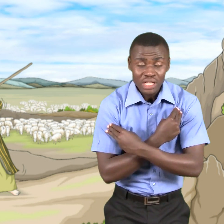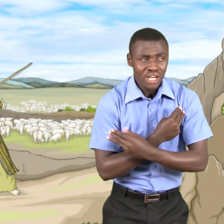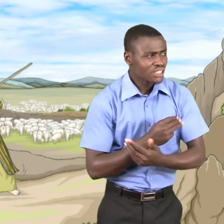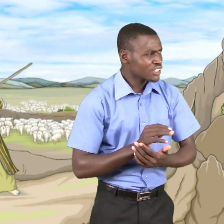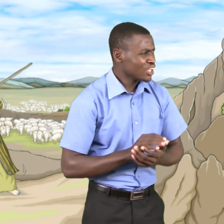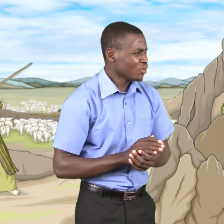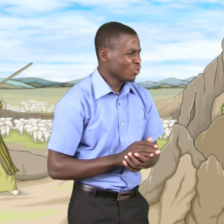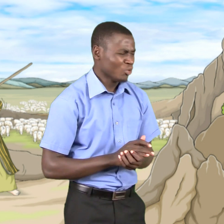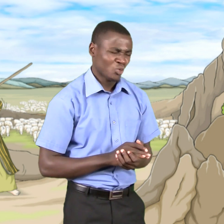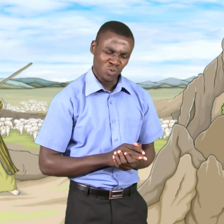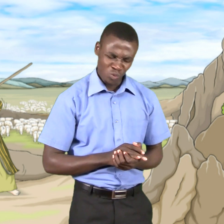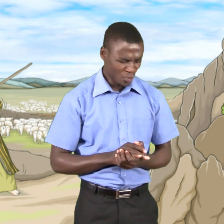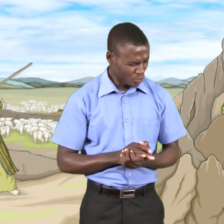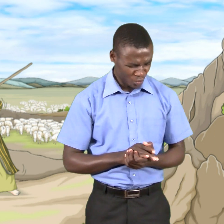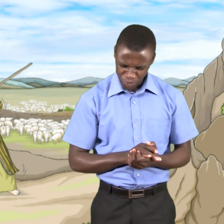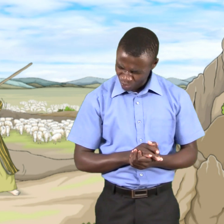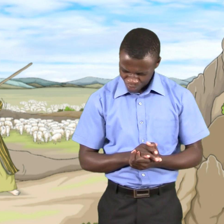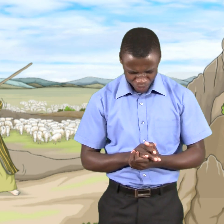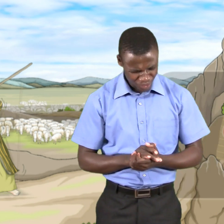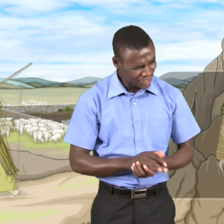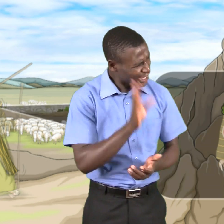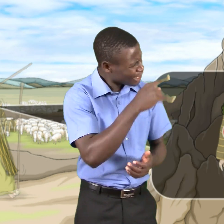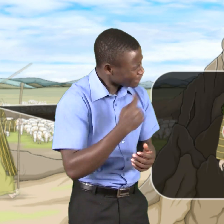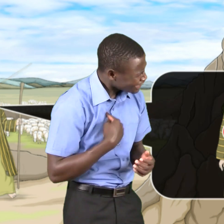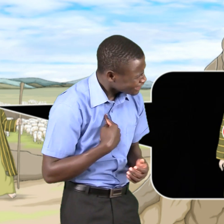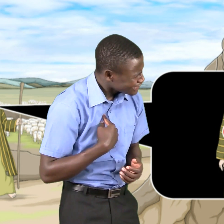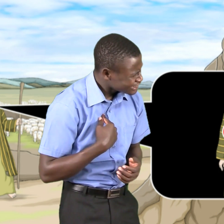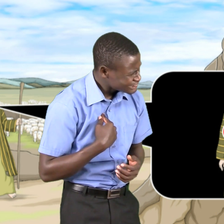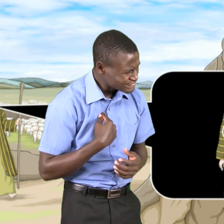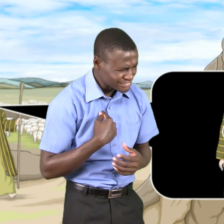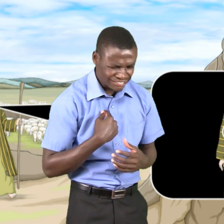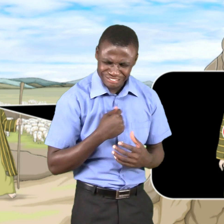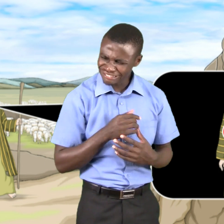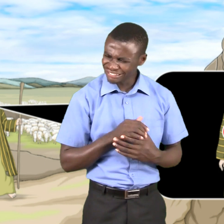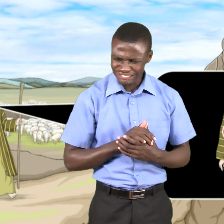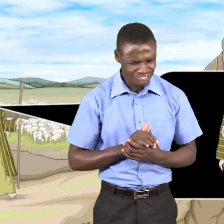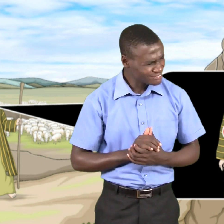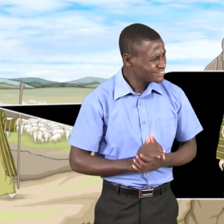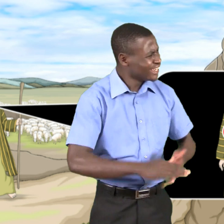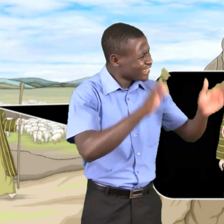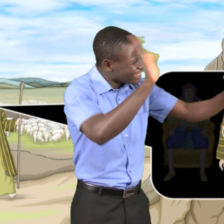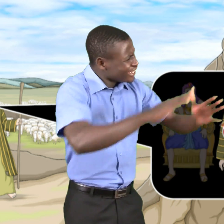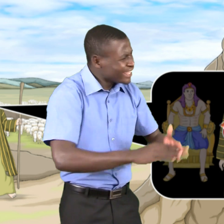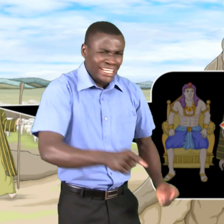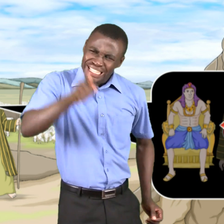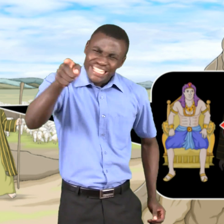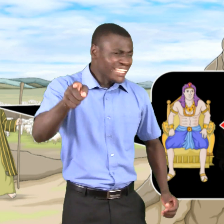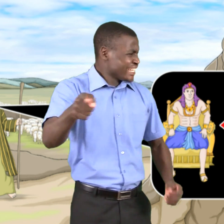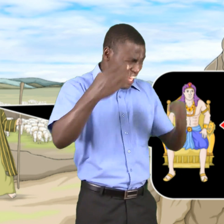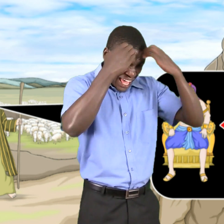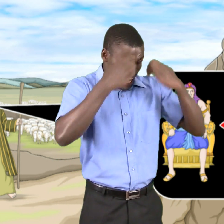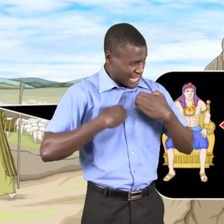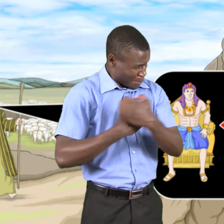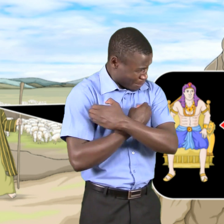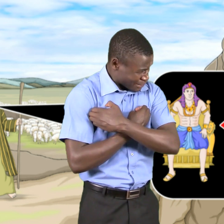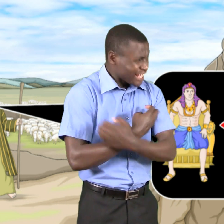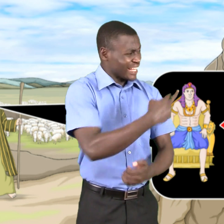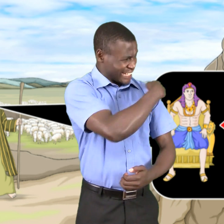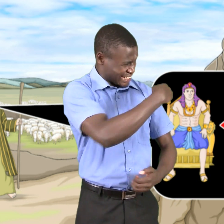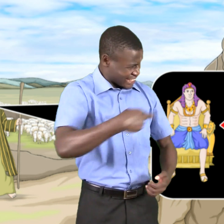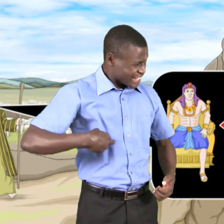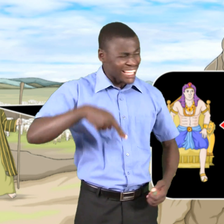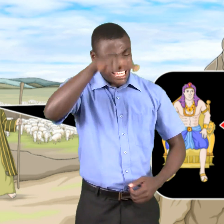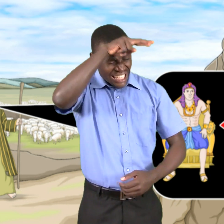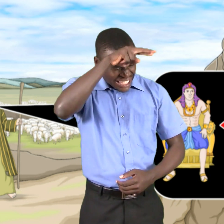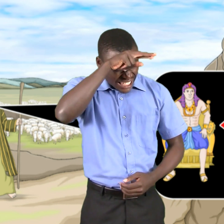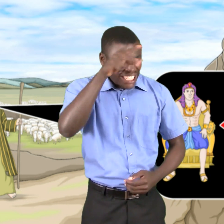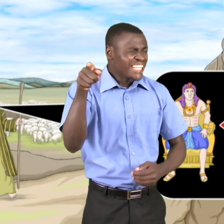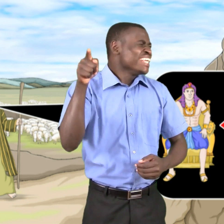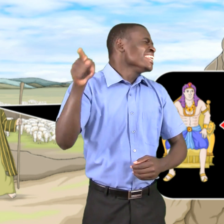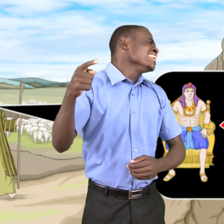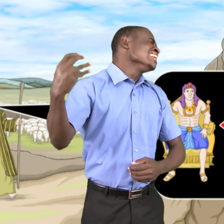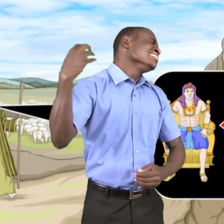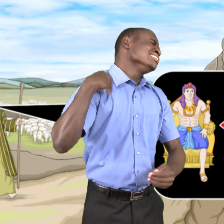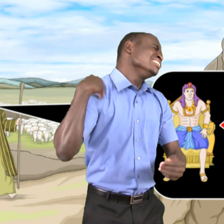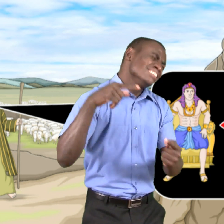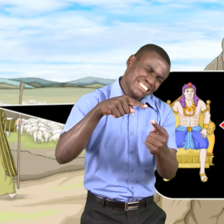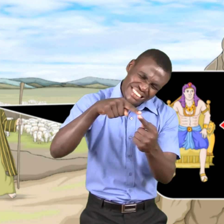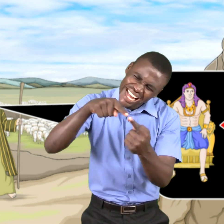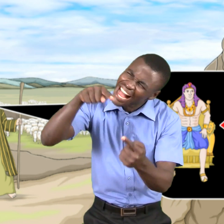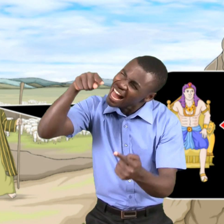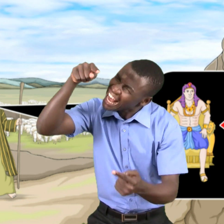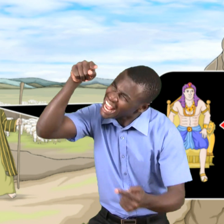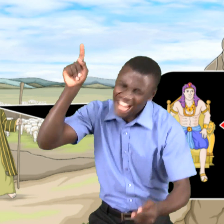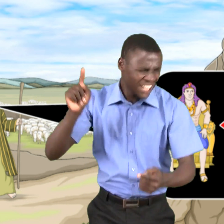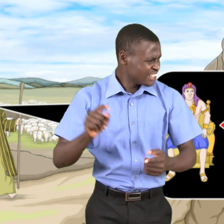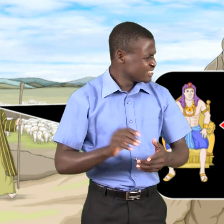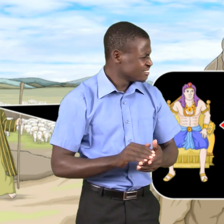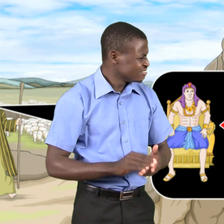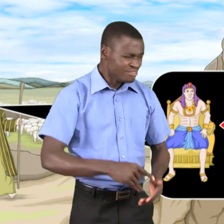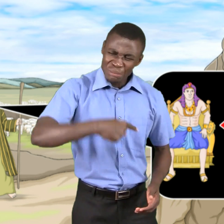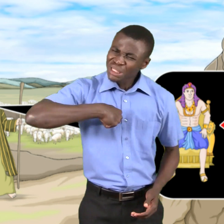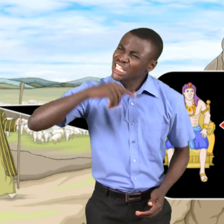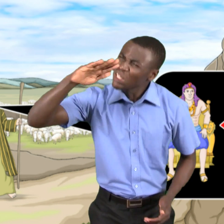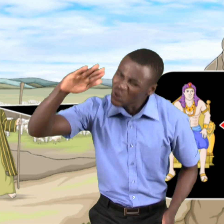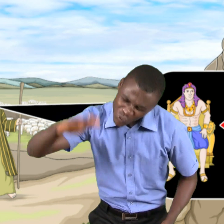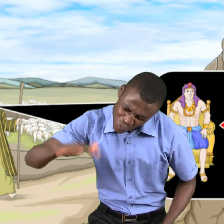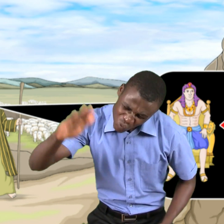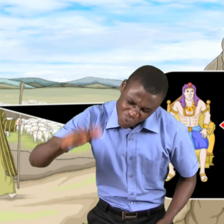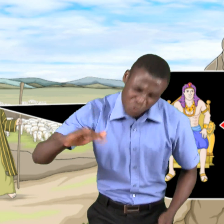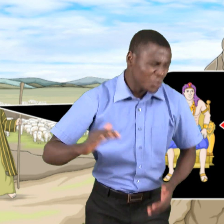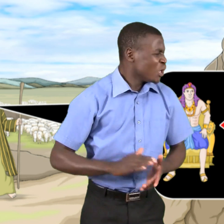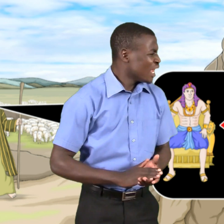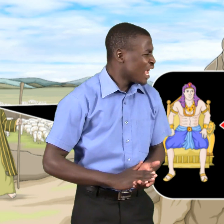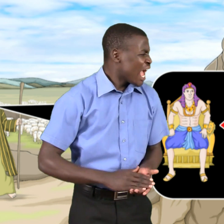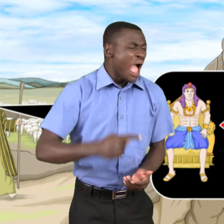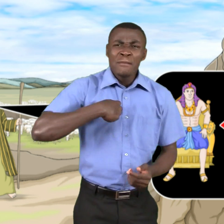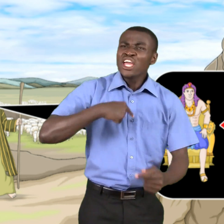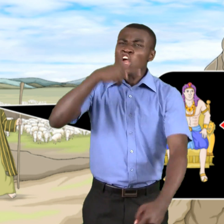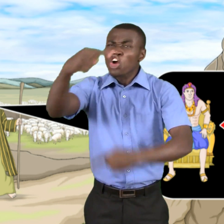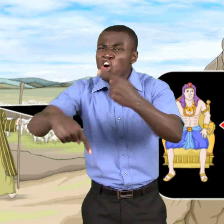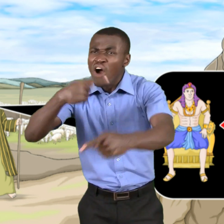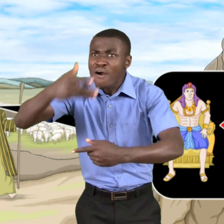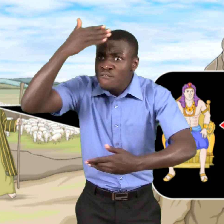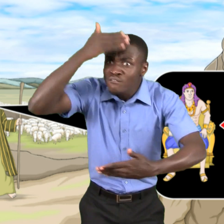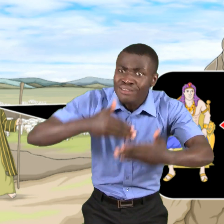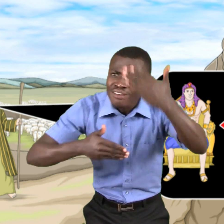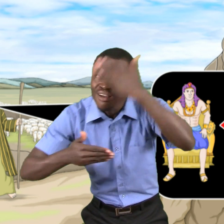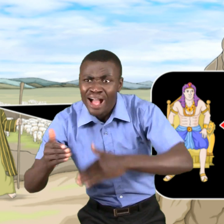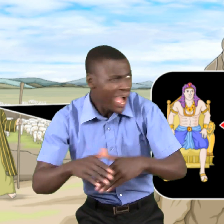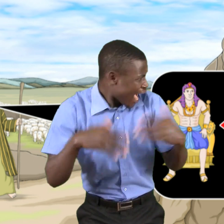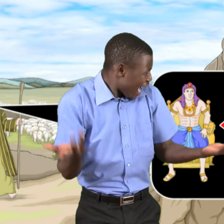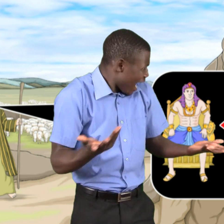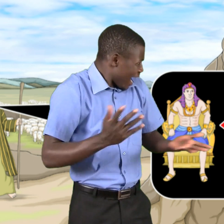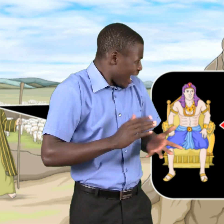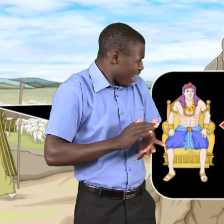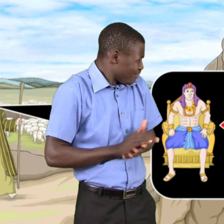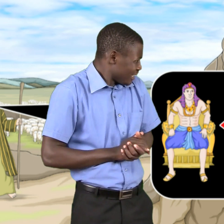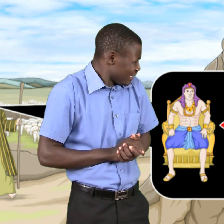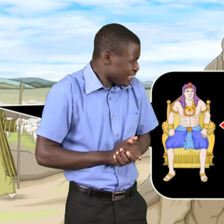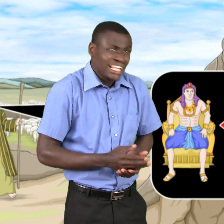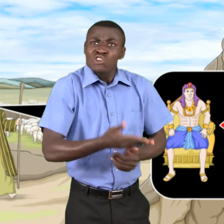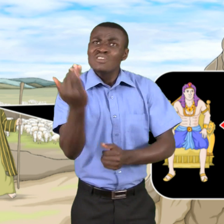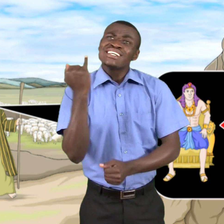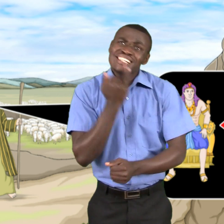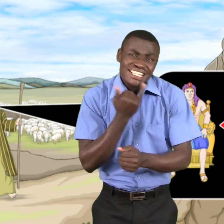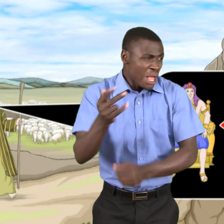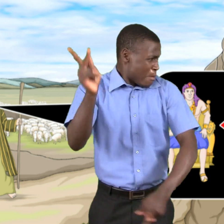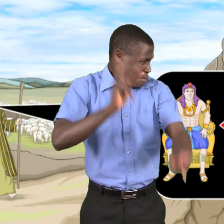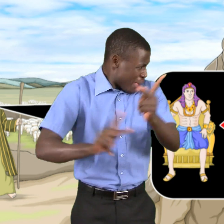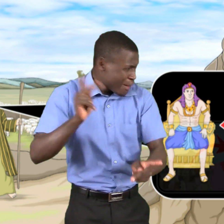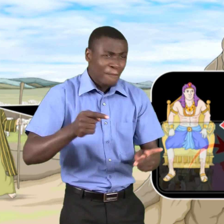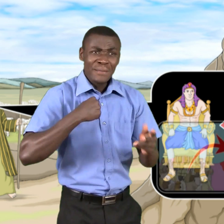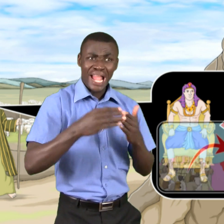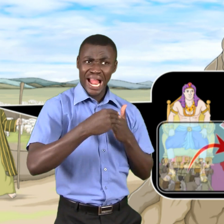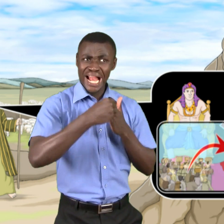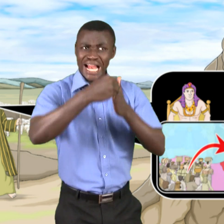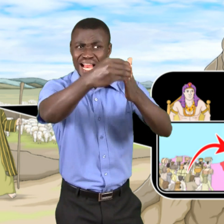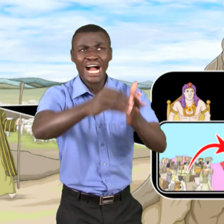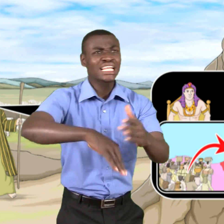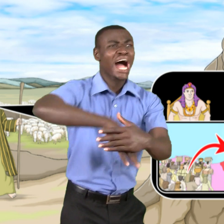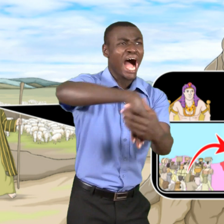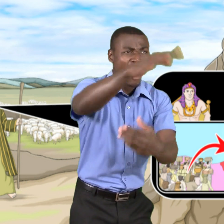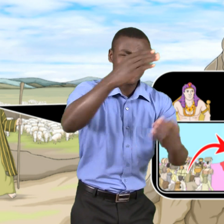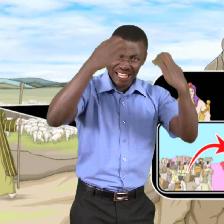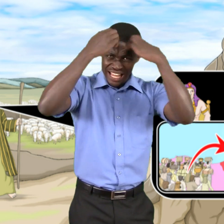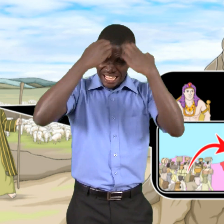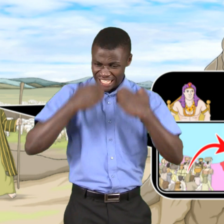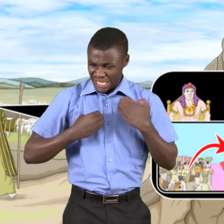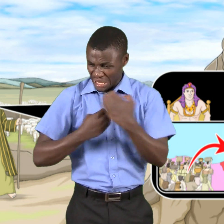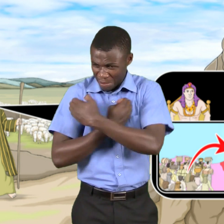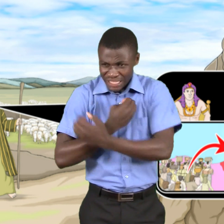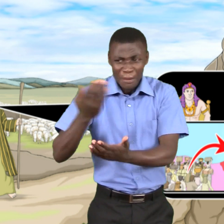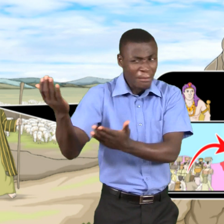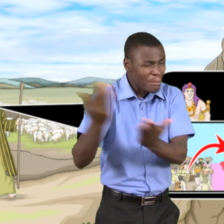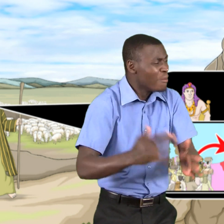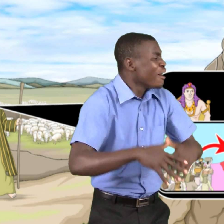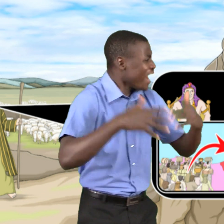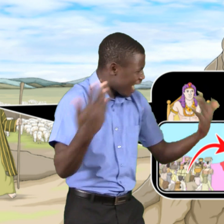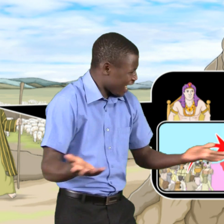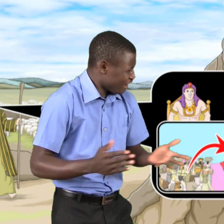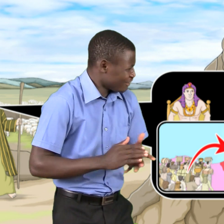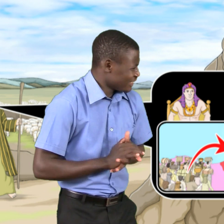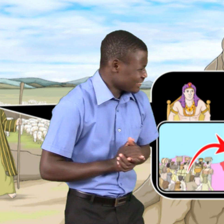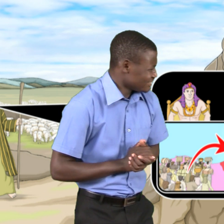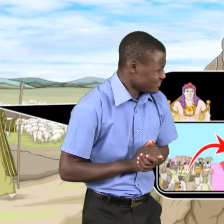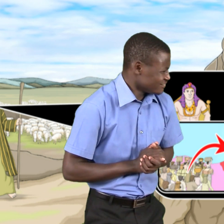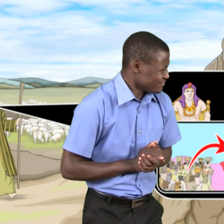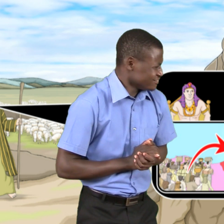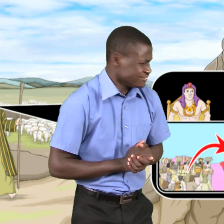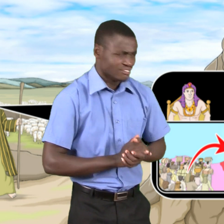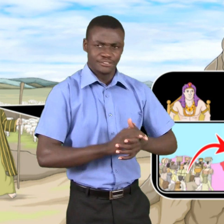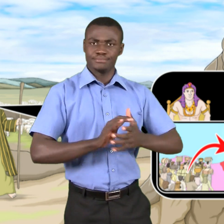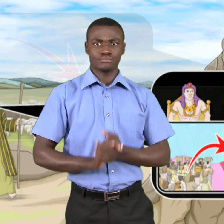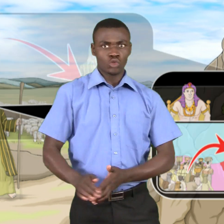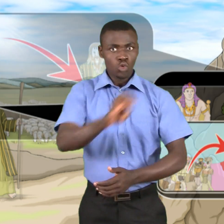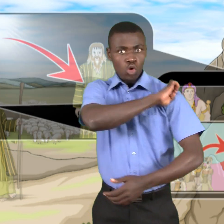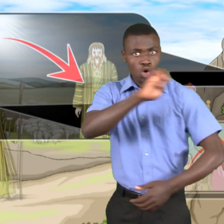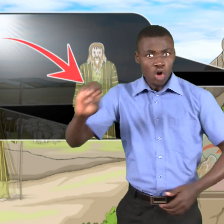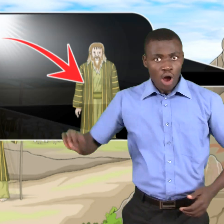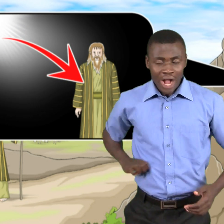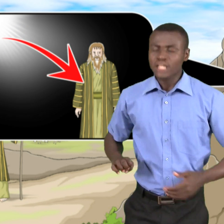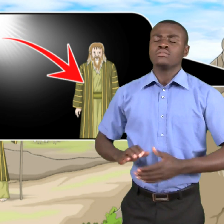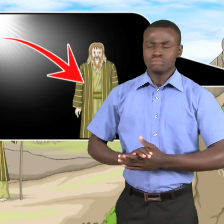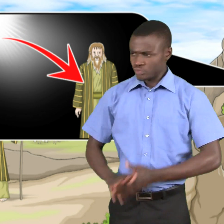But Moses asked God, “Who am I, that I should go to Pharaoh and bring the Israelites out of Egypt?”